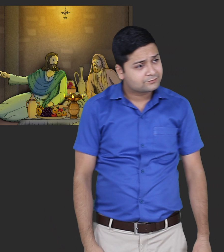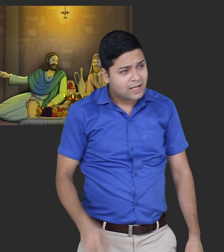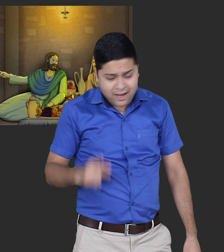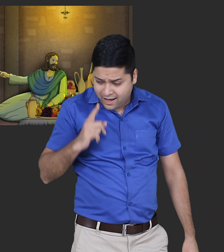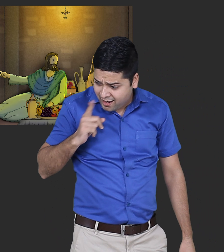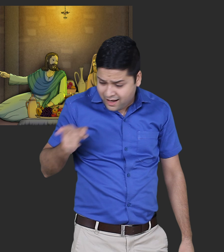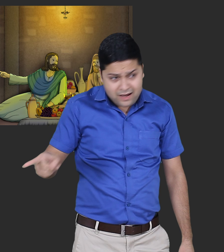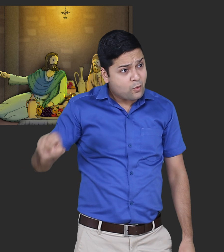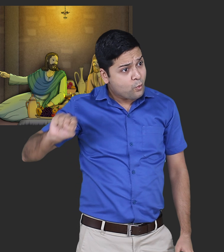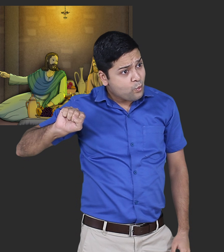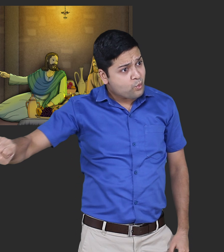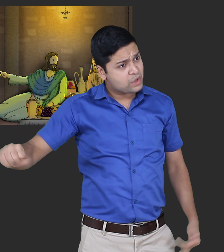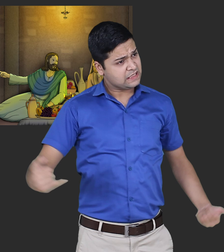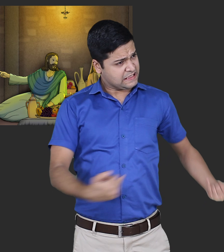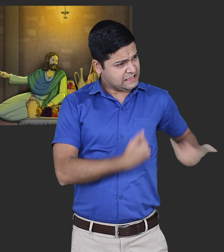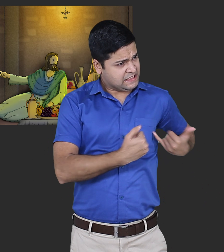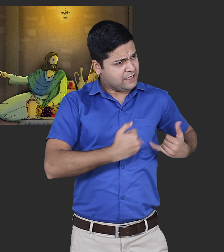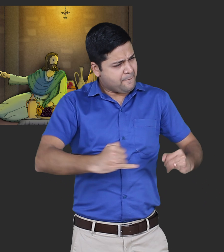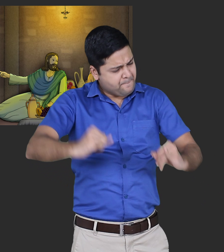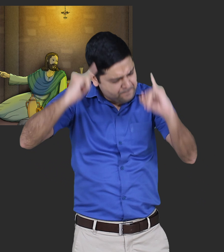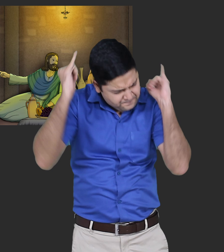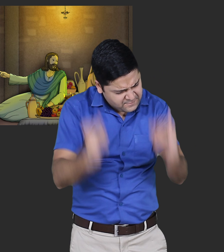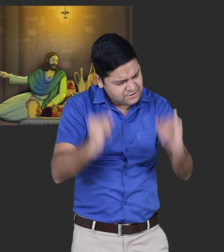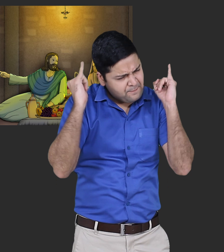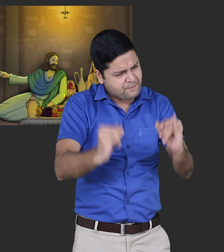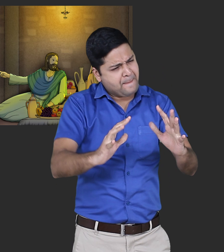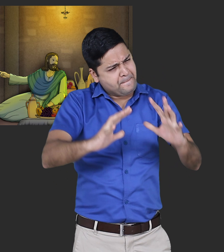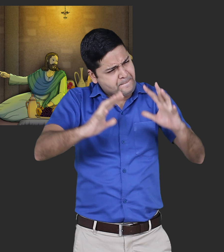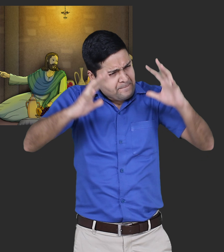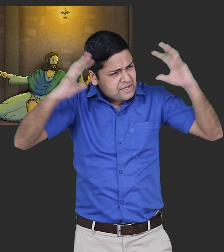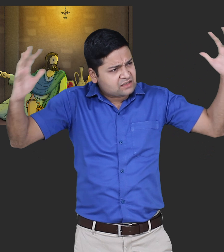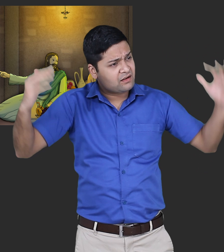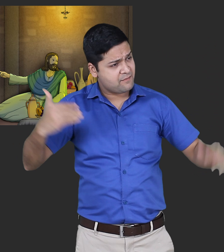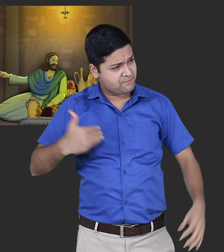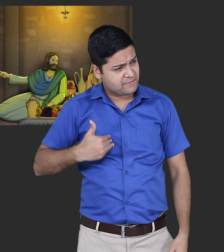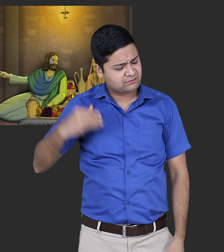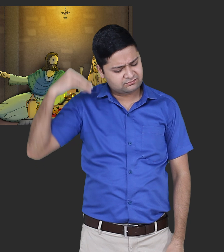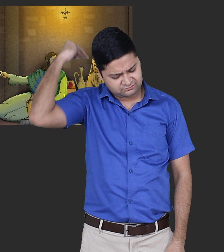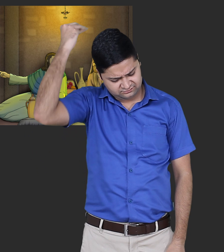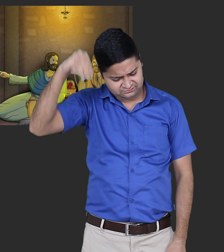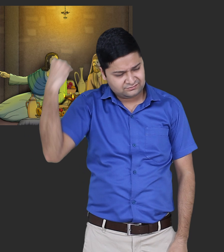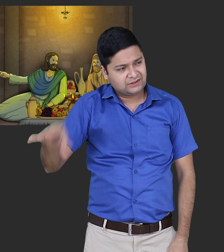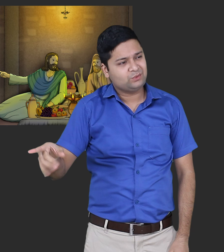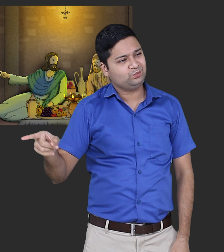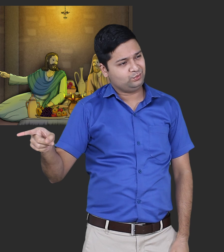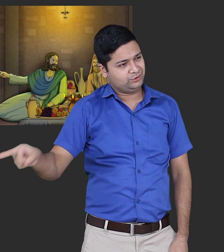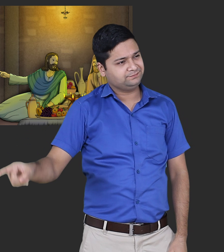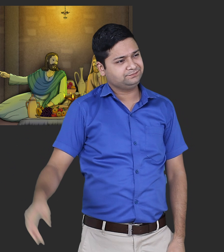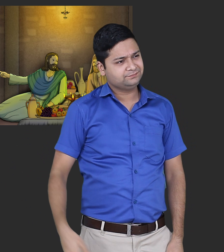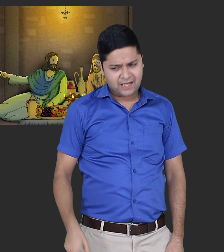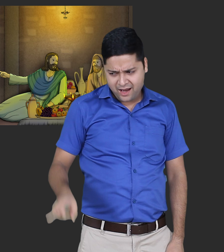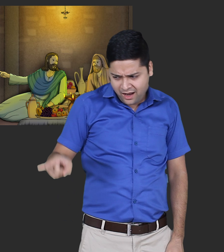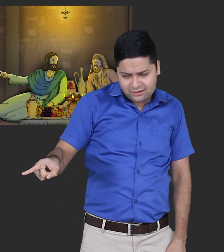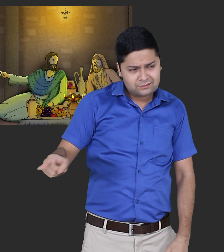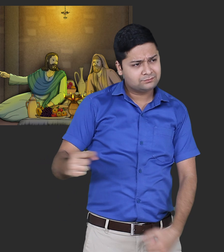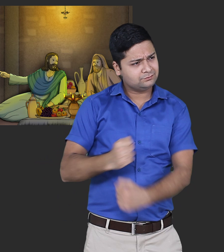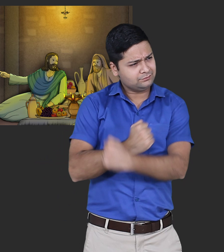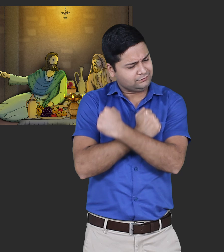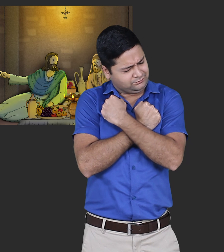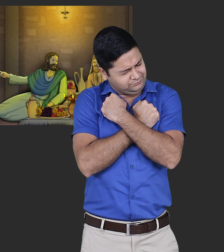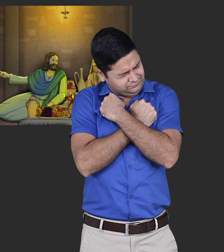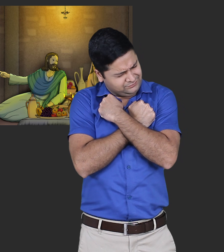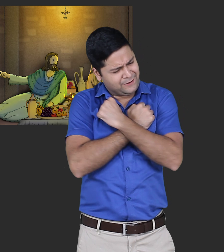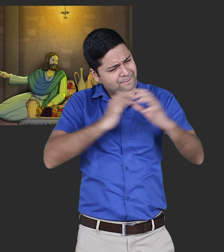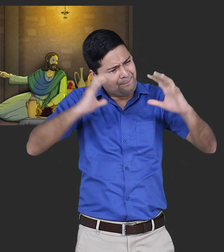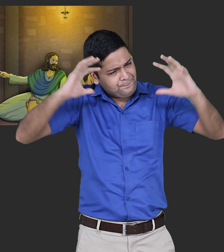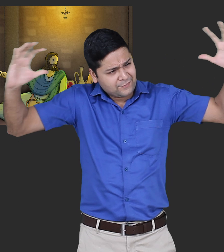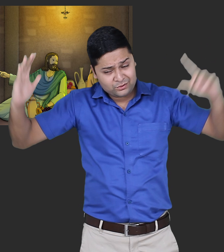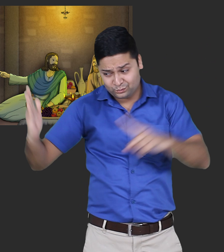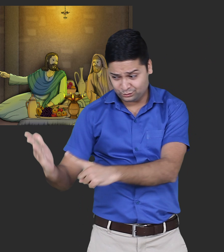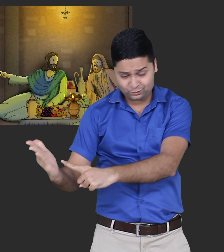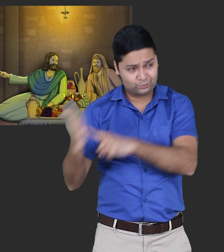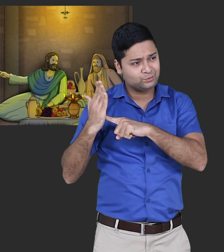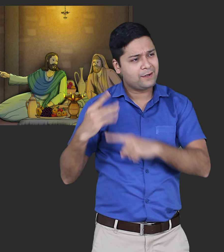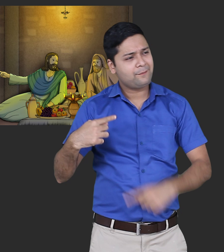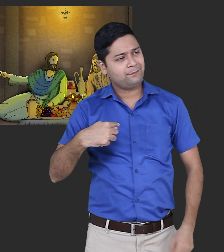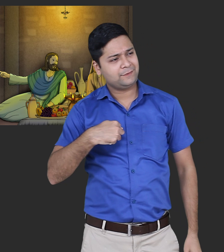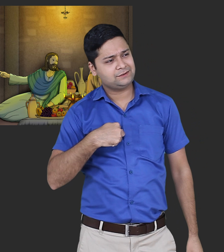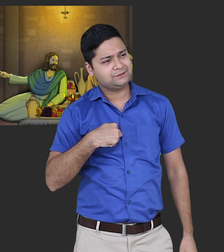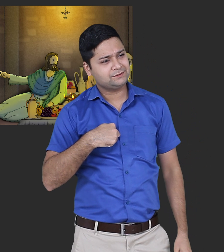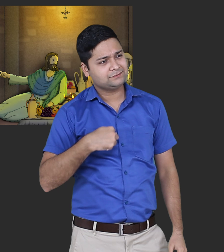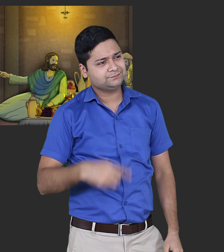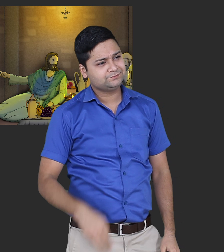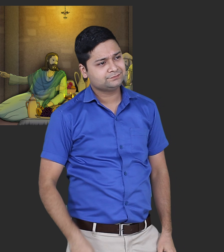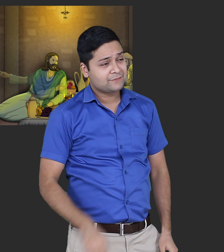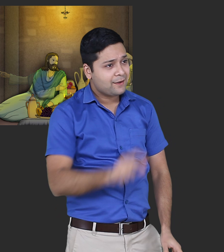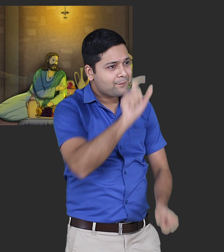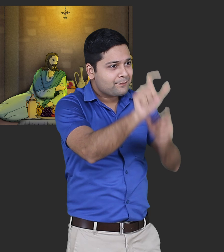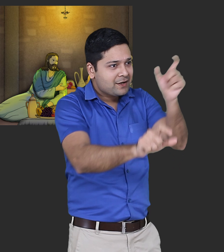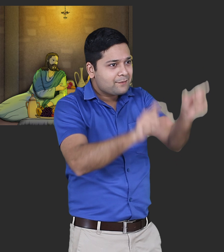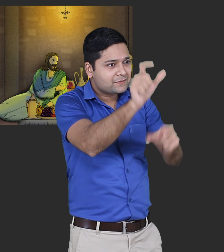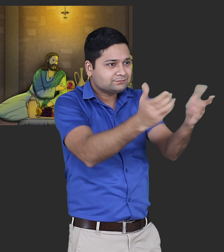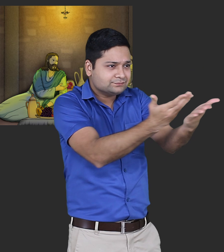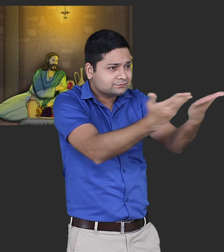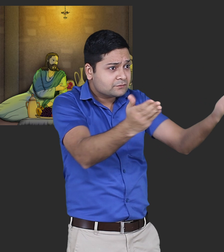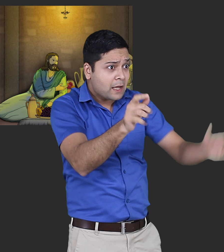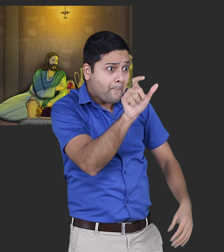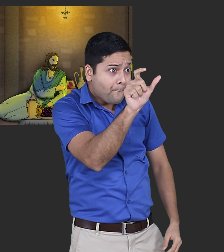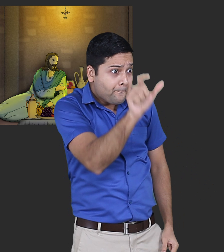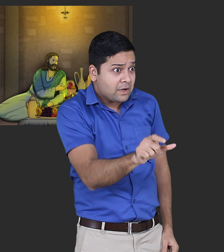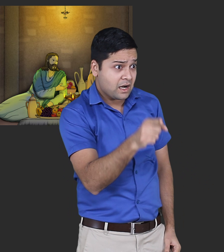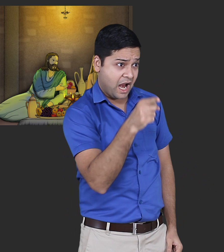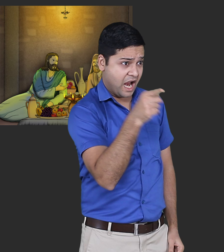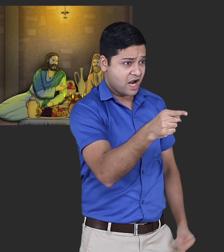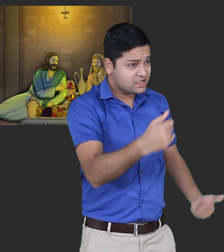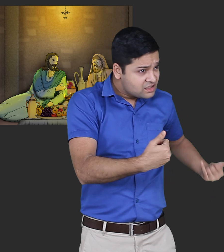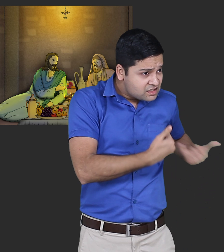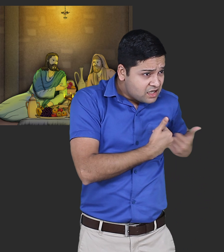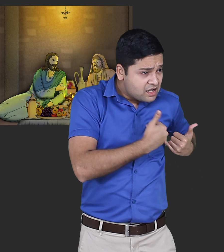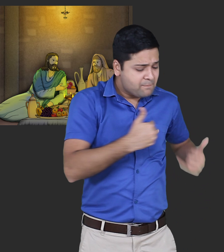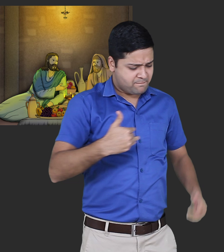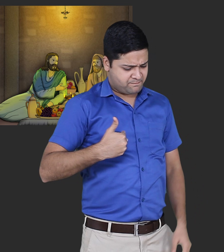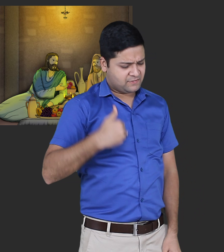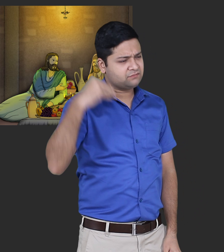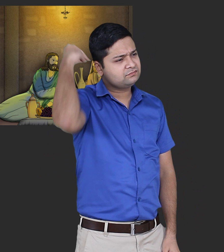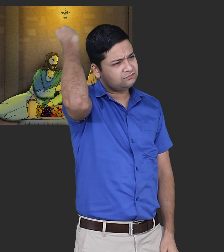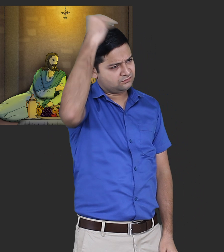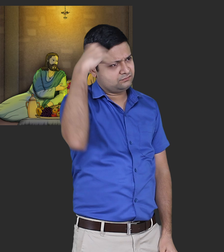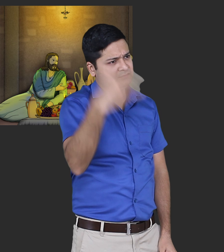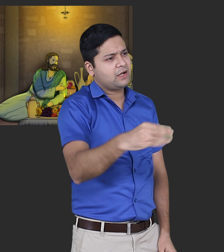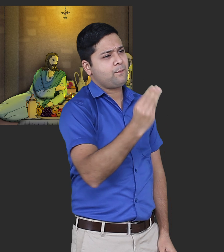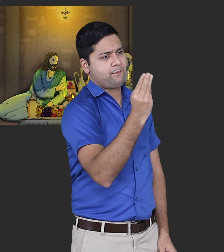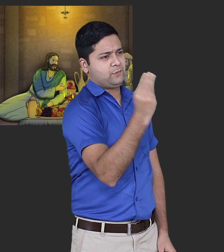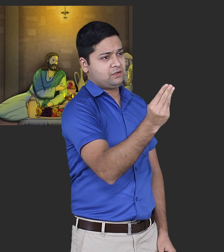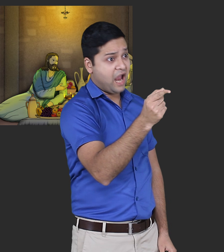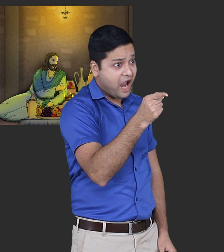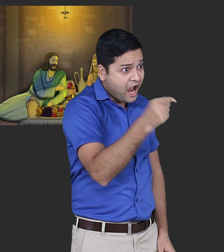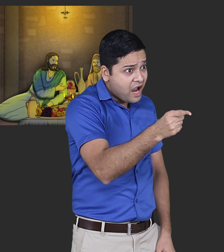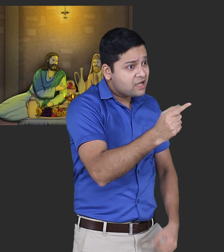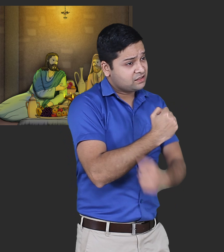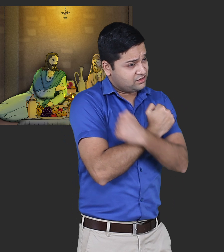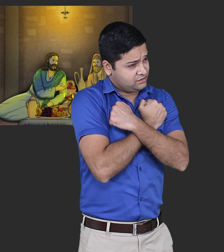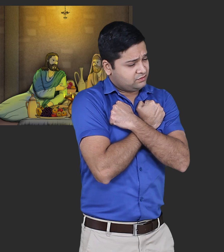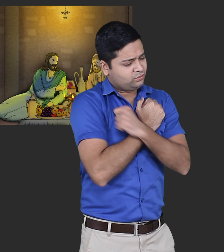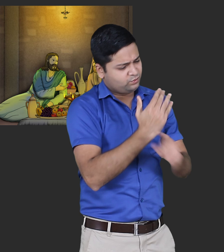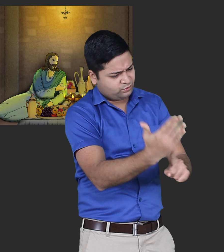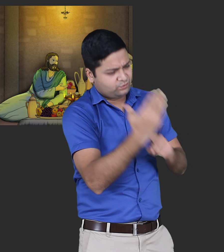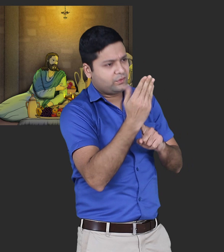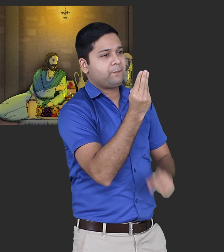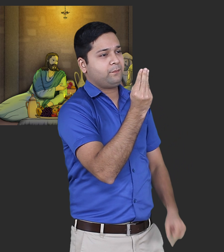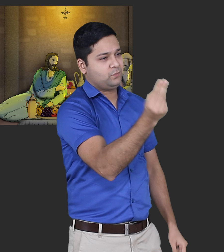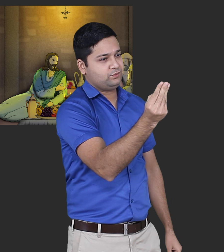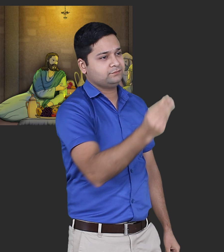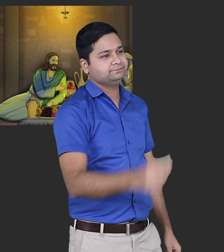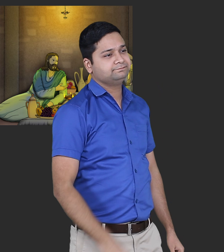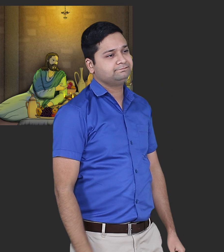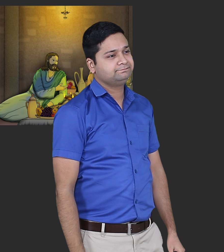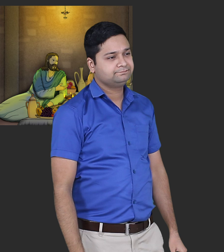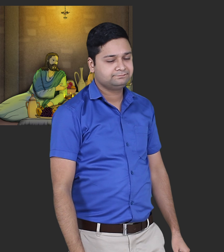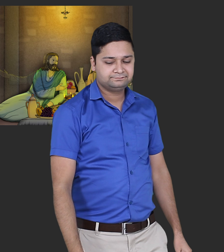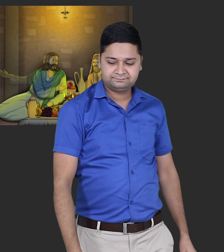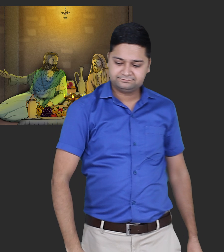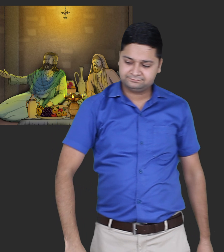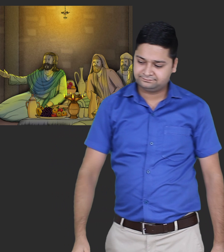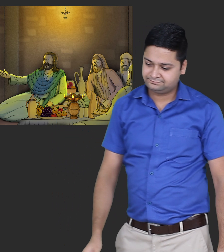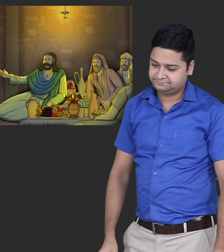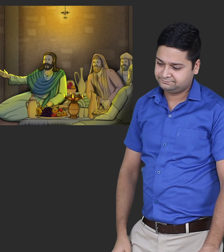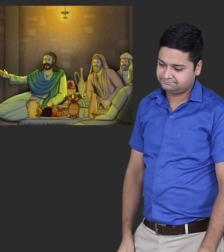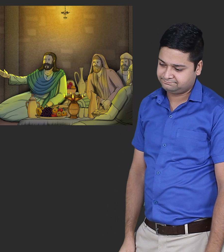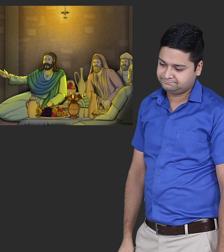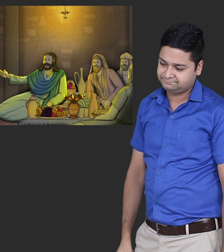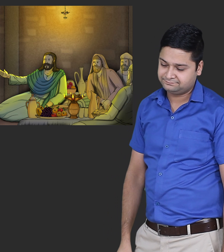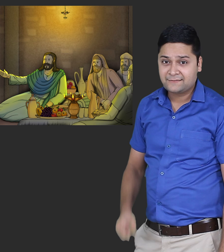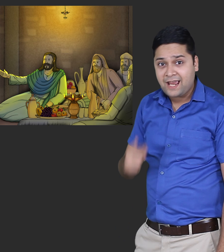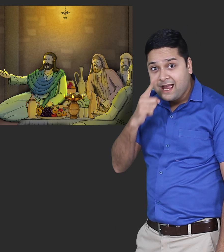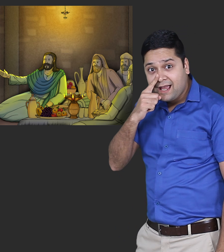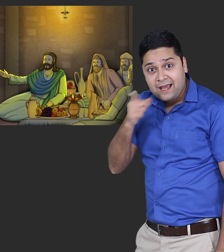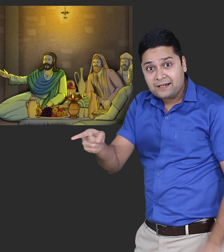Therefore I tell you, because her many sins have been forgiven, she has loved much. But he who has been forgiven little loves little.”